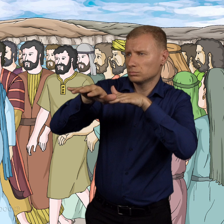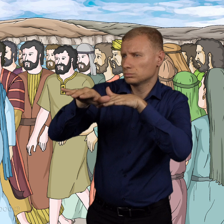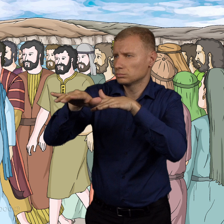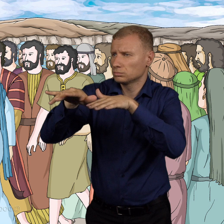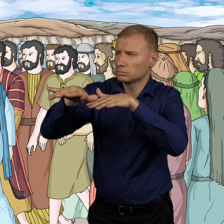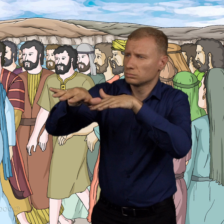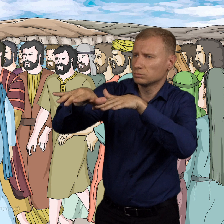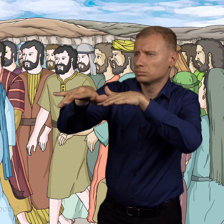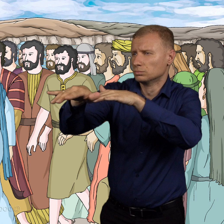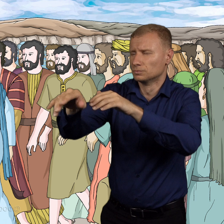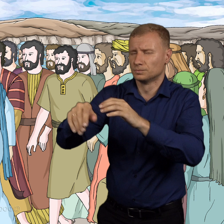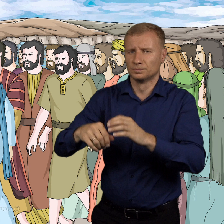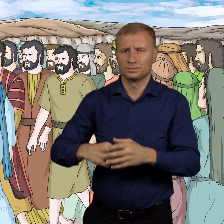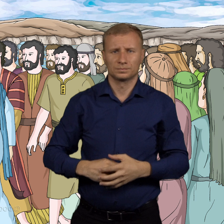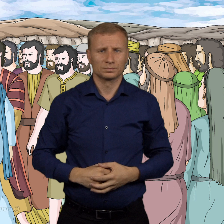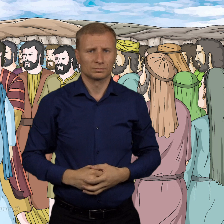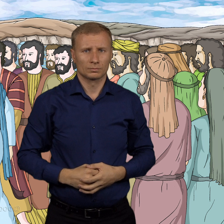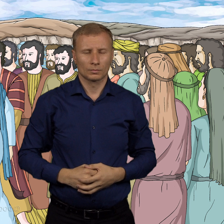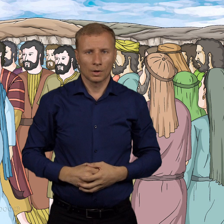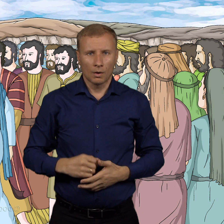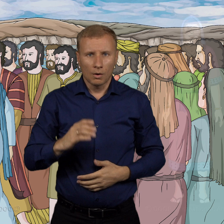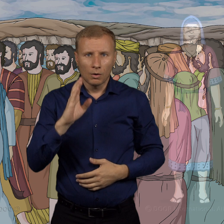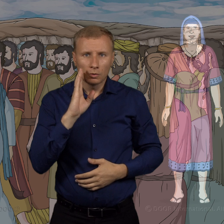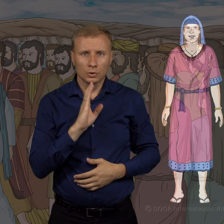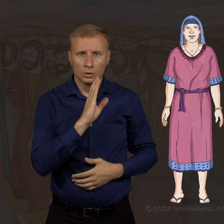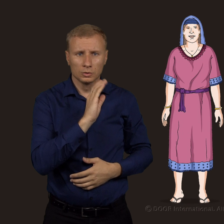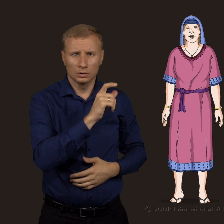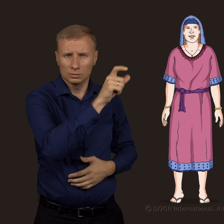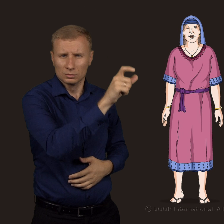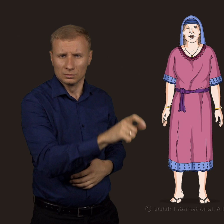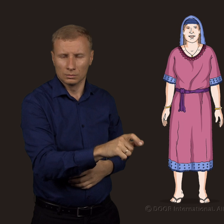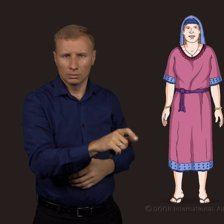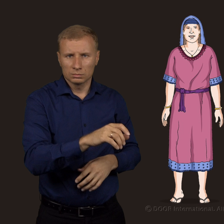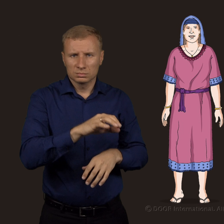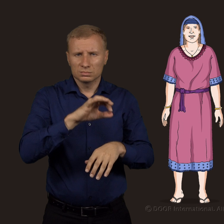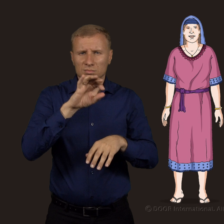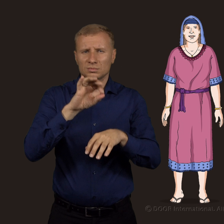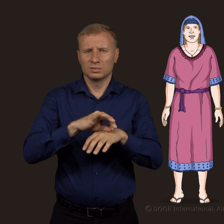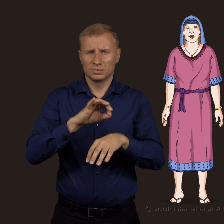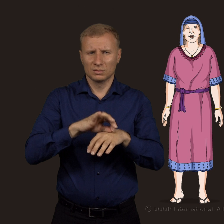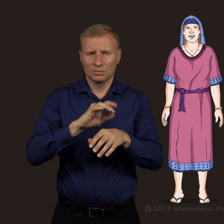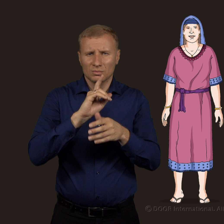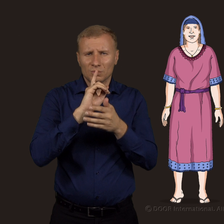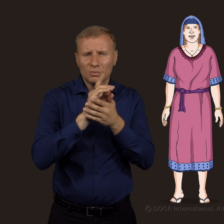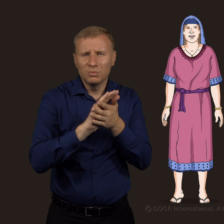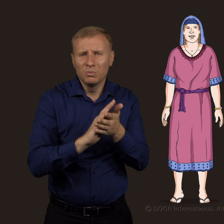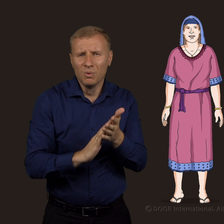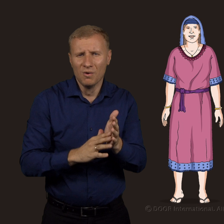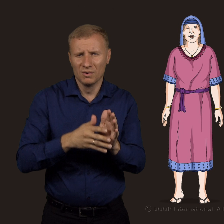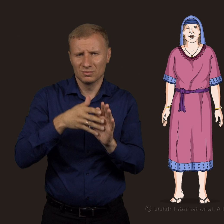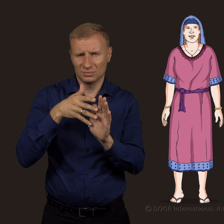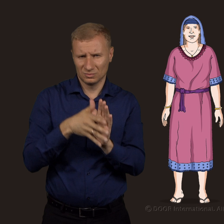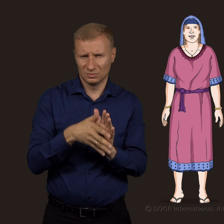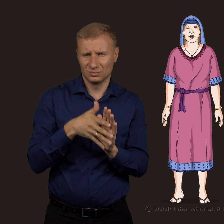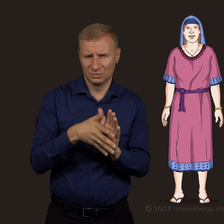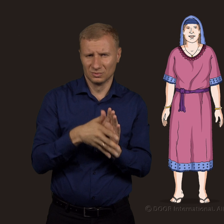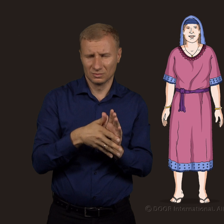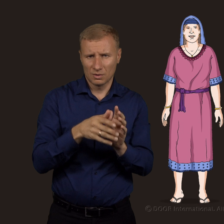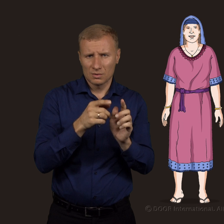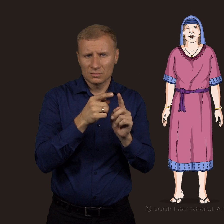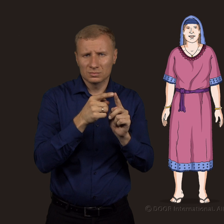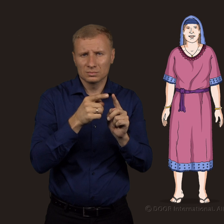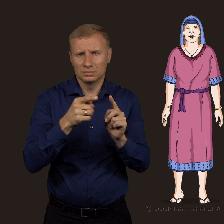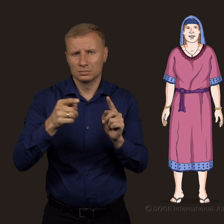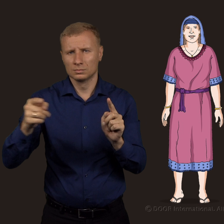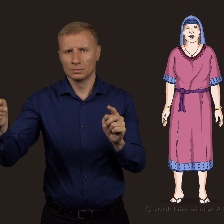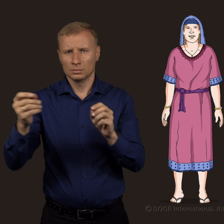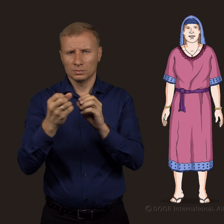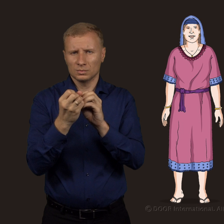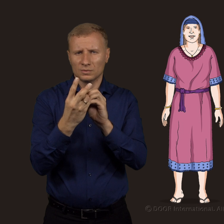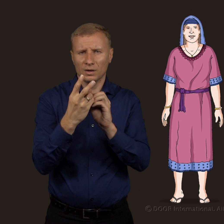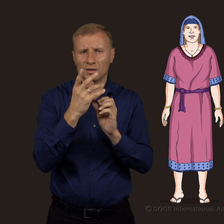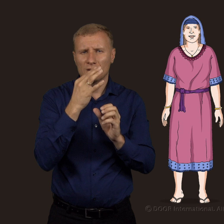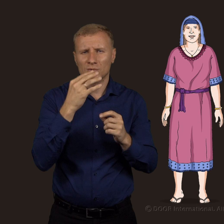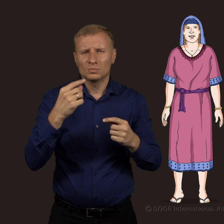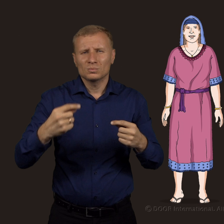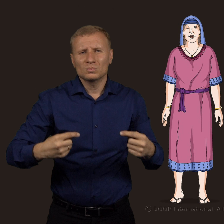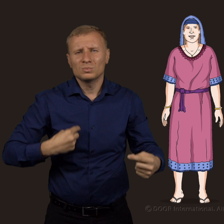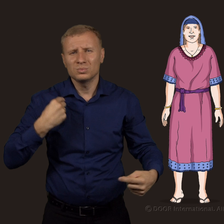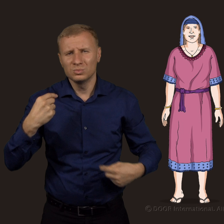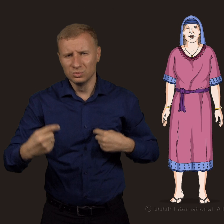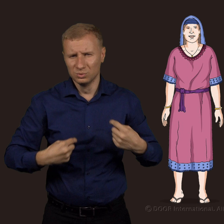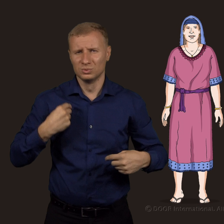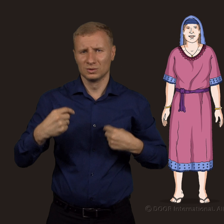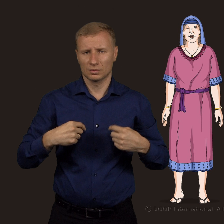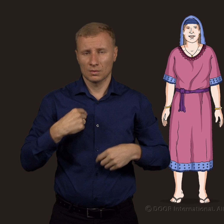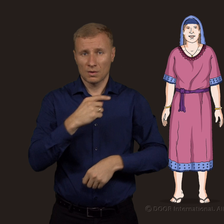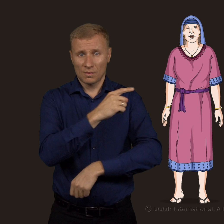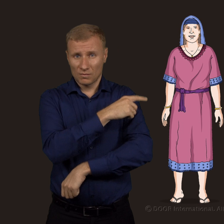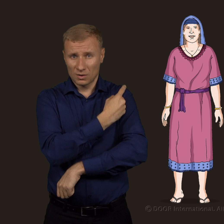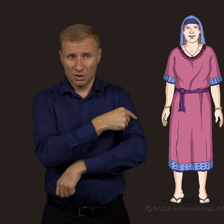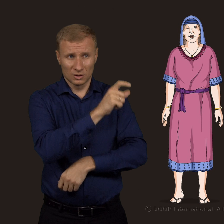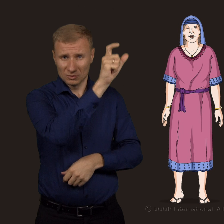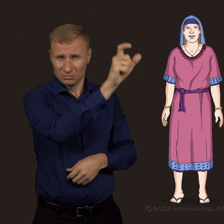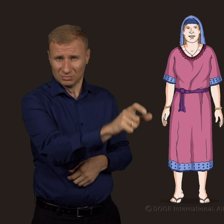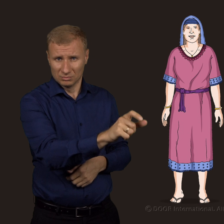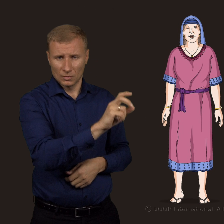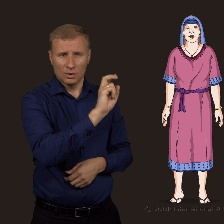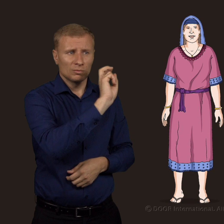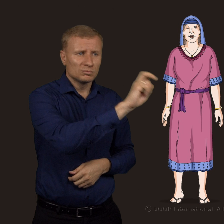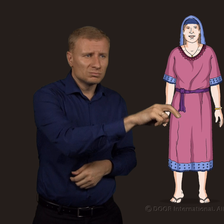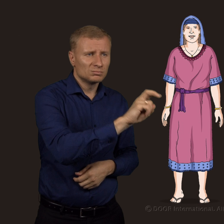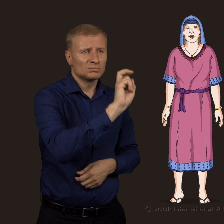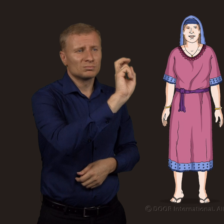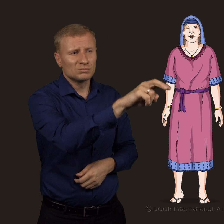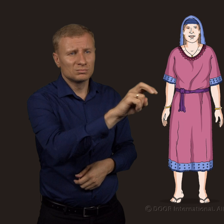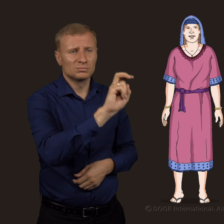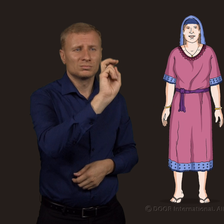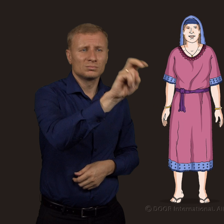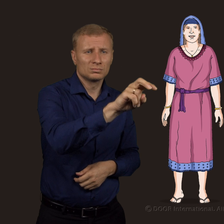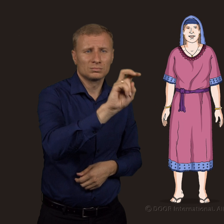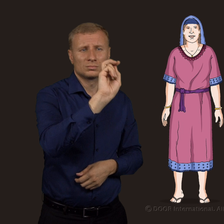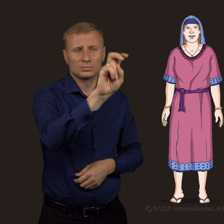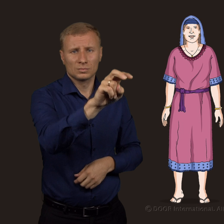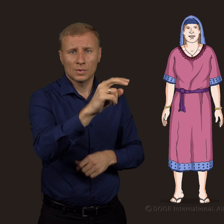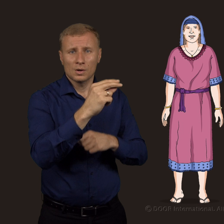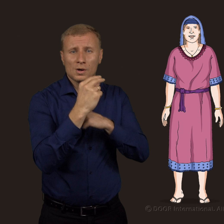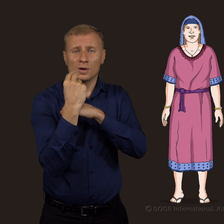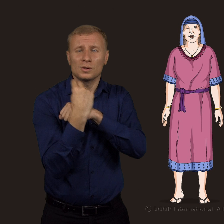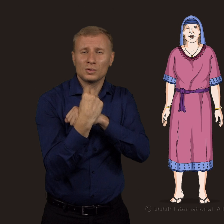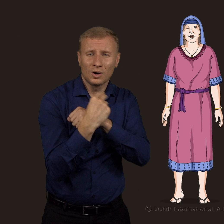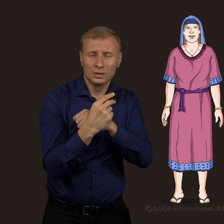And a woman was there who had suffered from bleeding for twelve years.